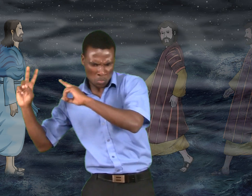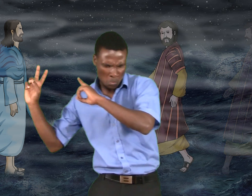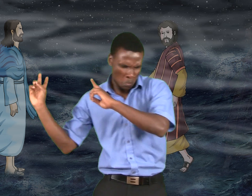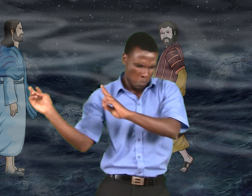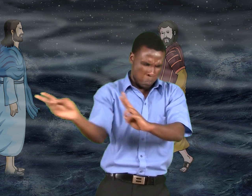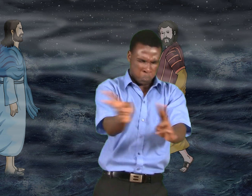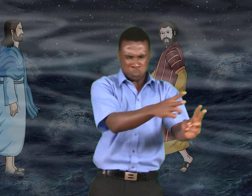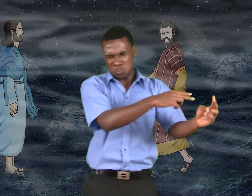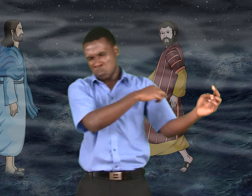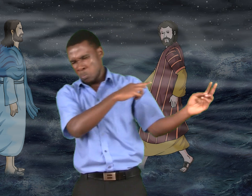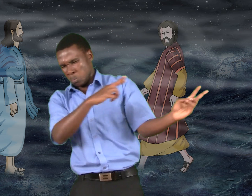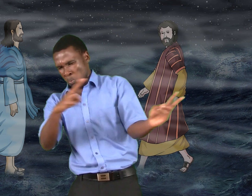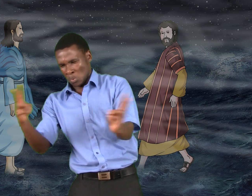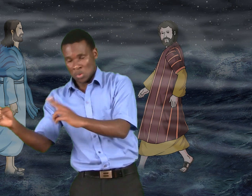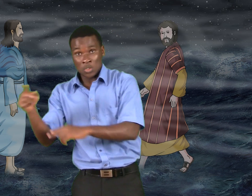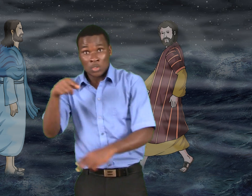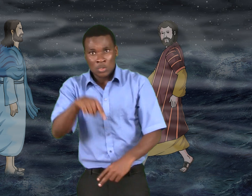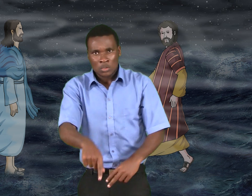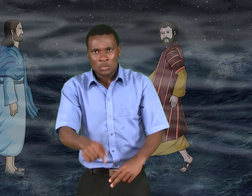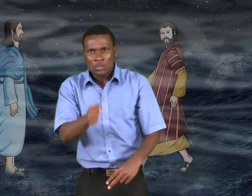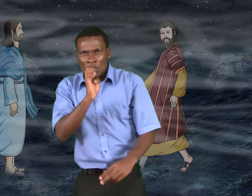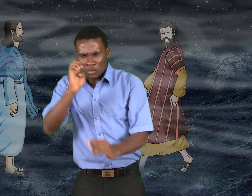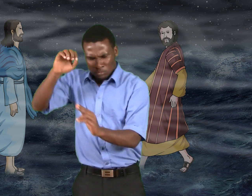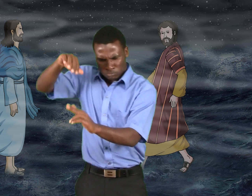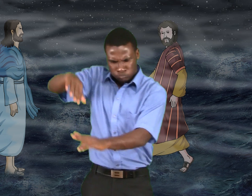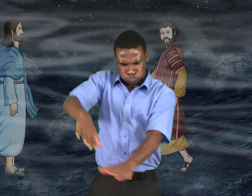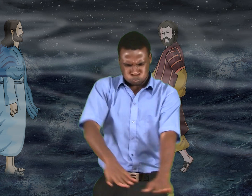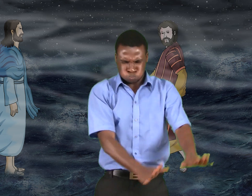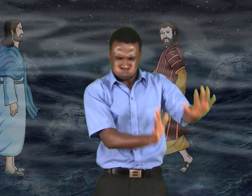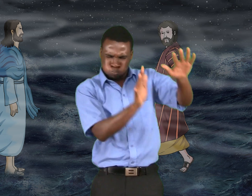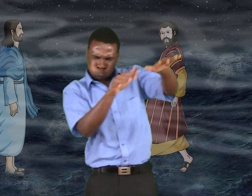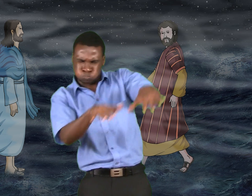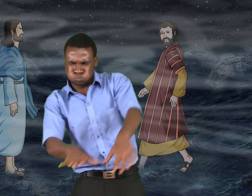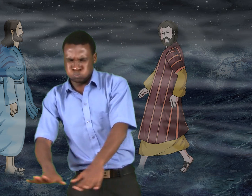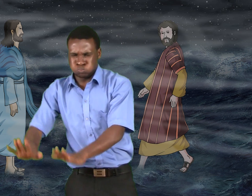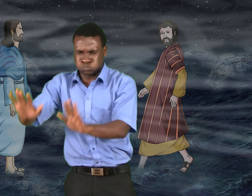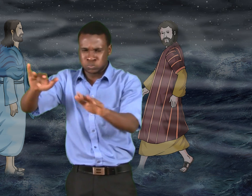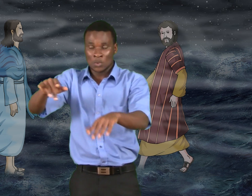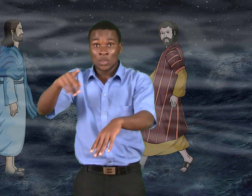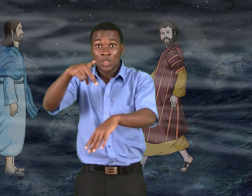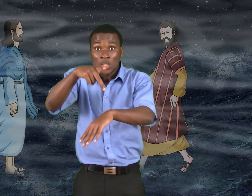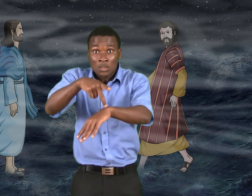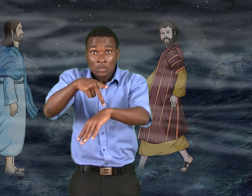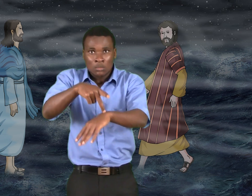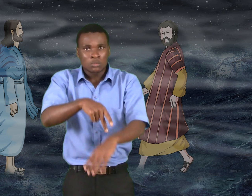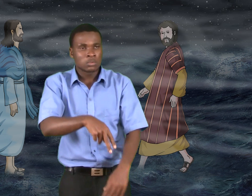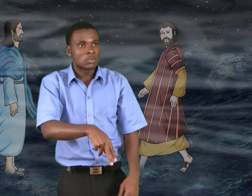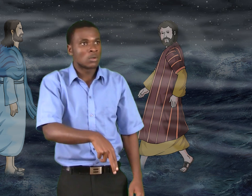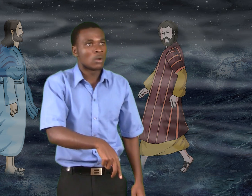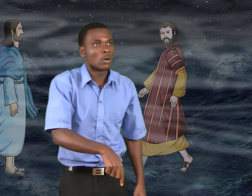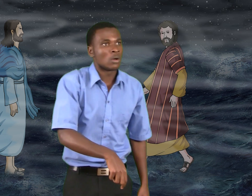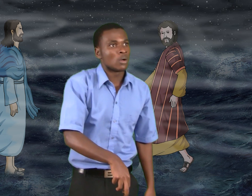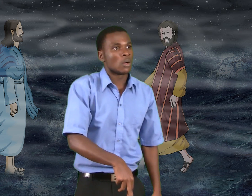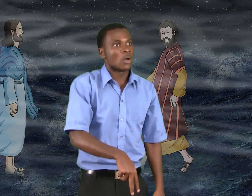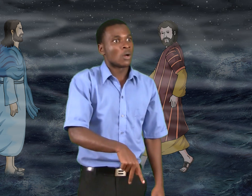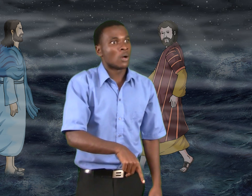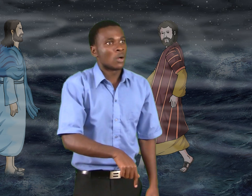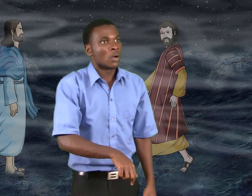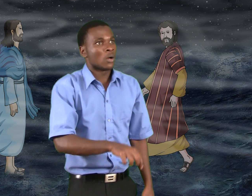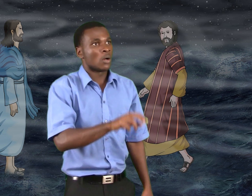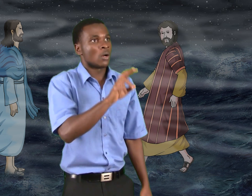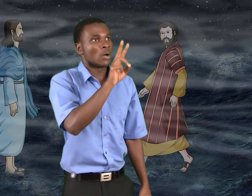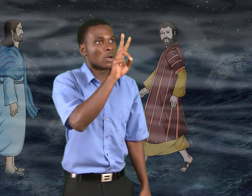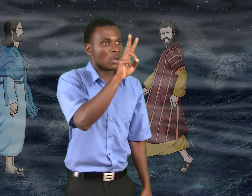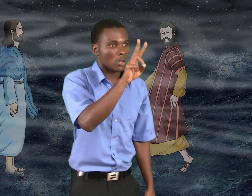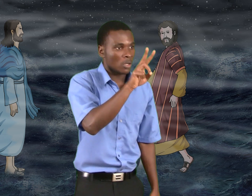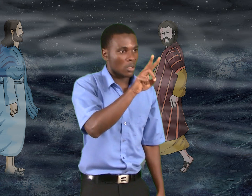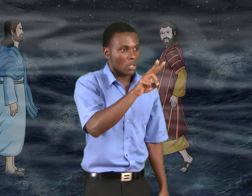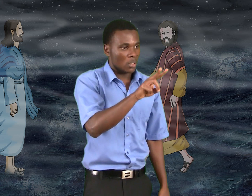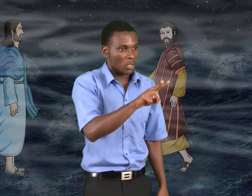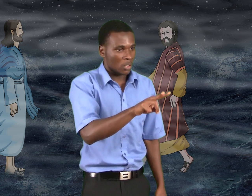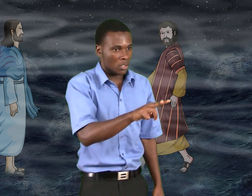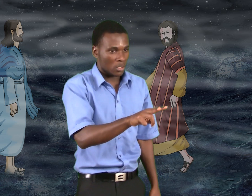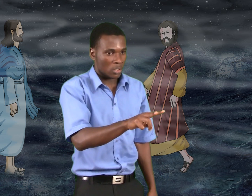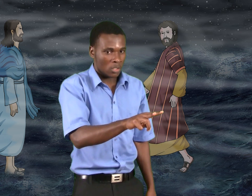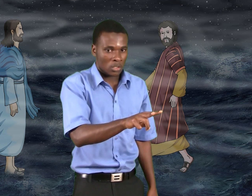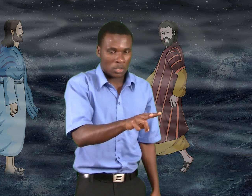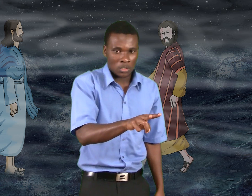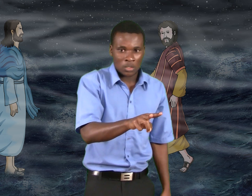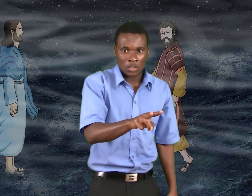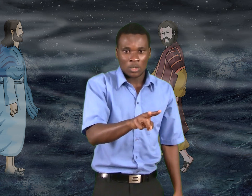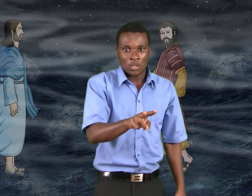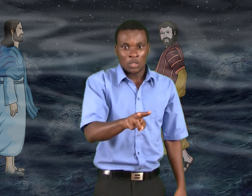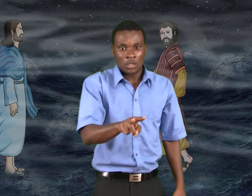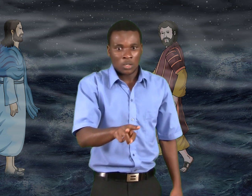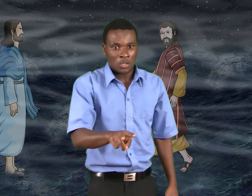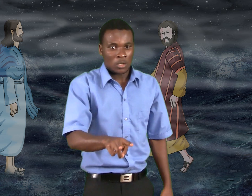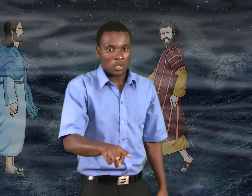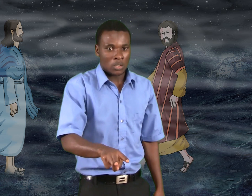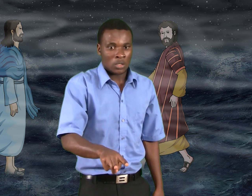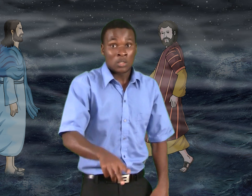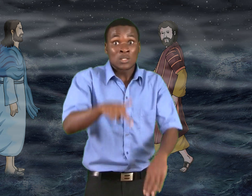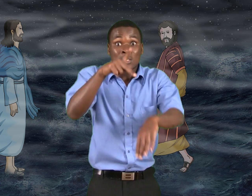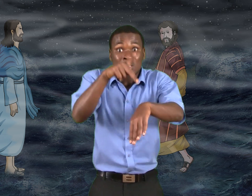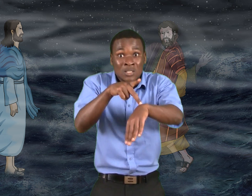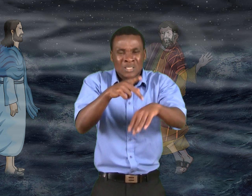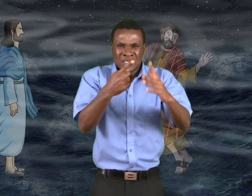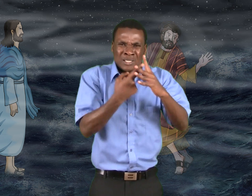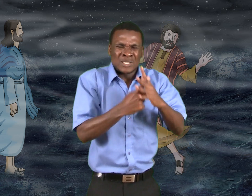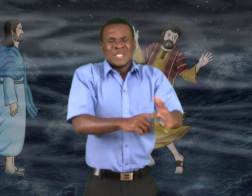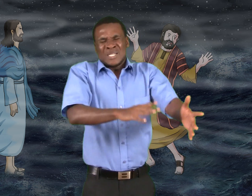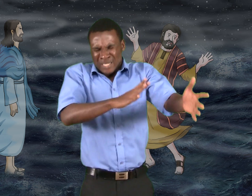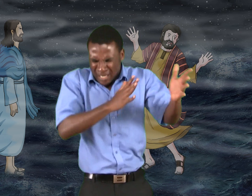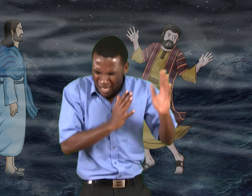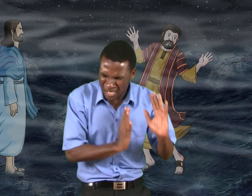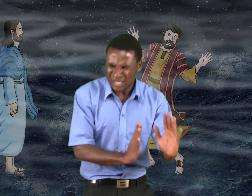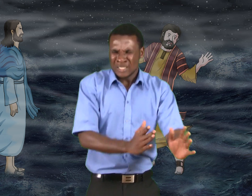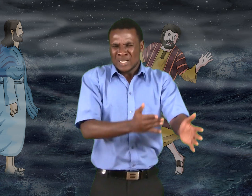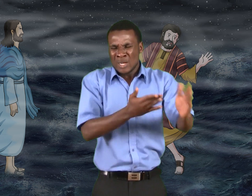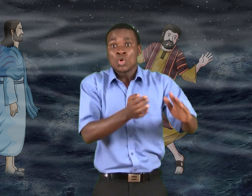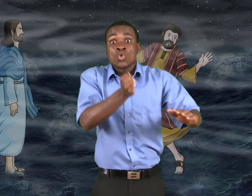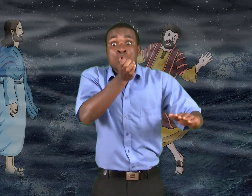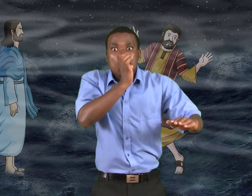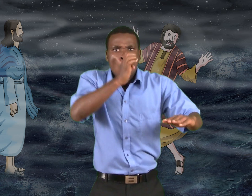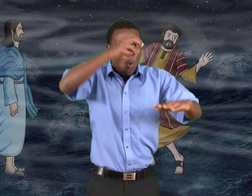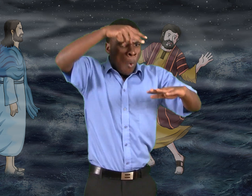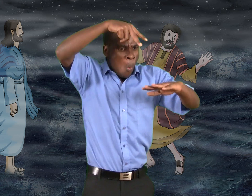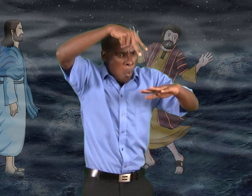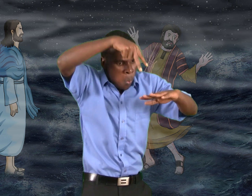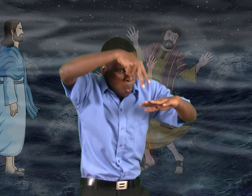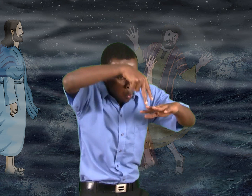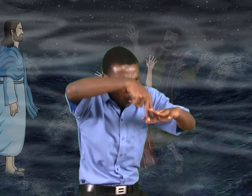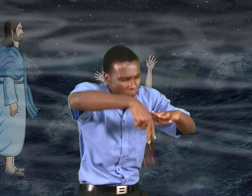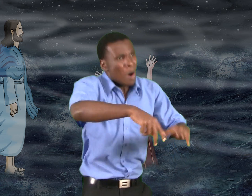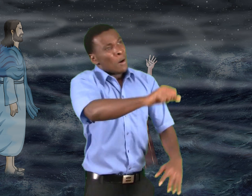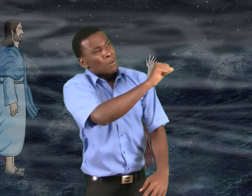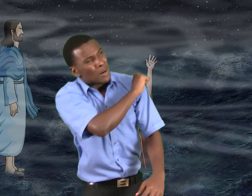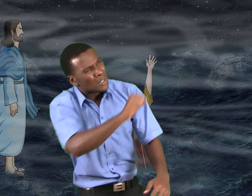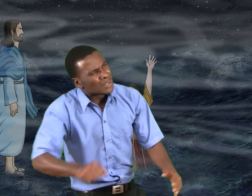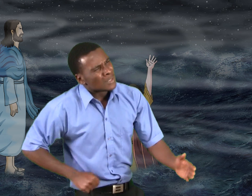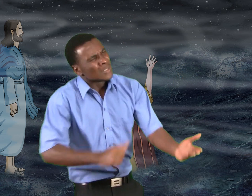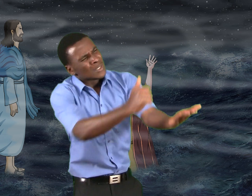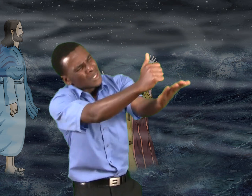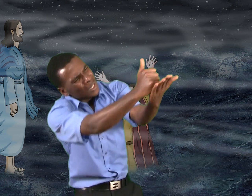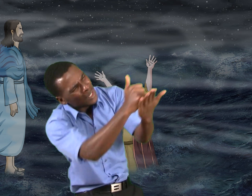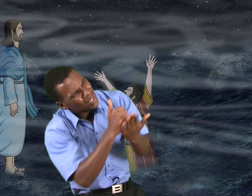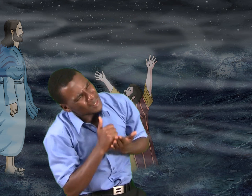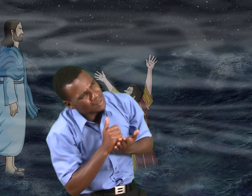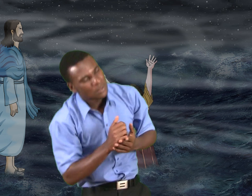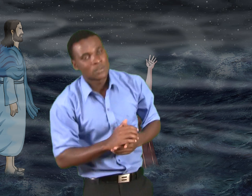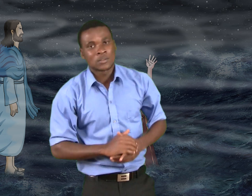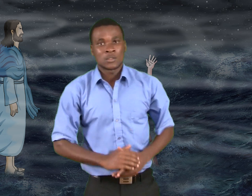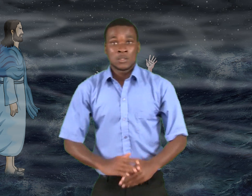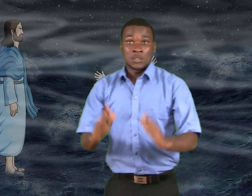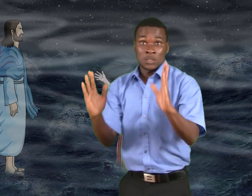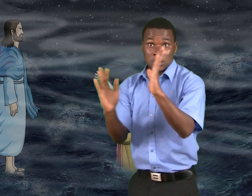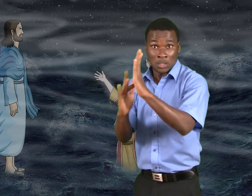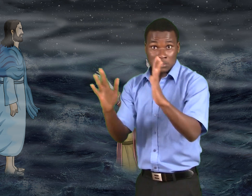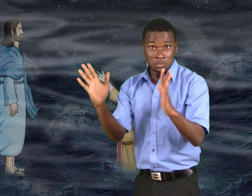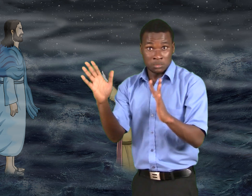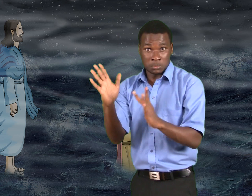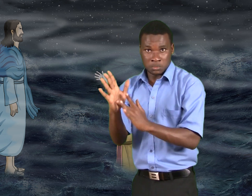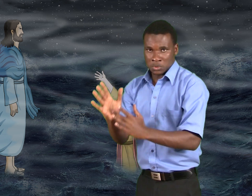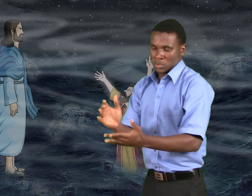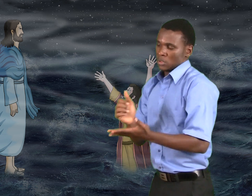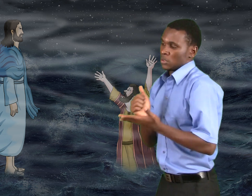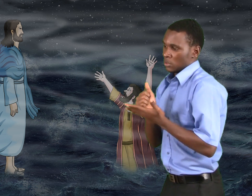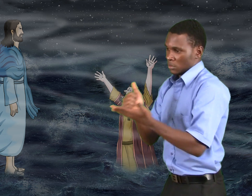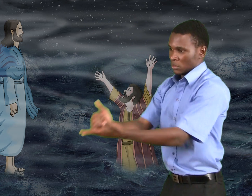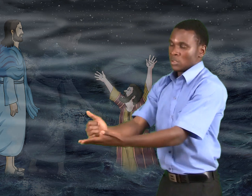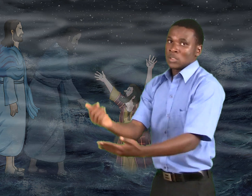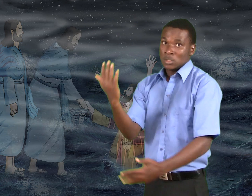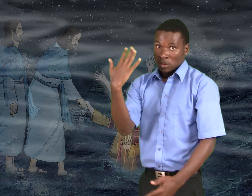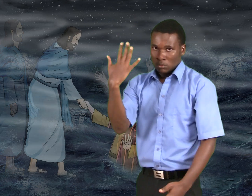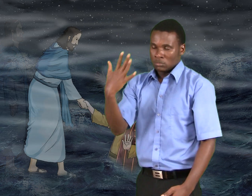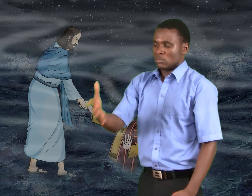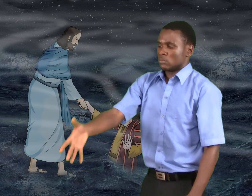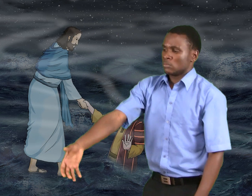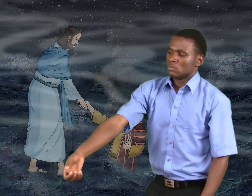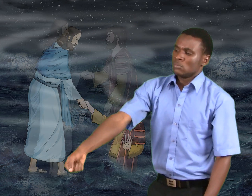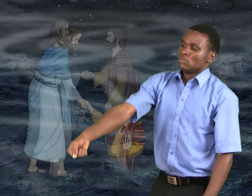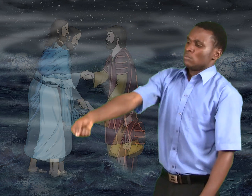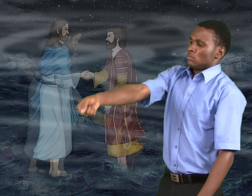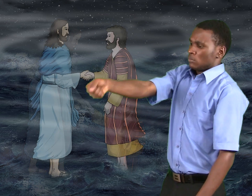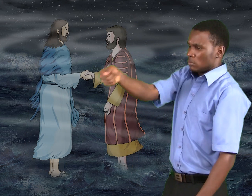But when he saw the strength of the wind, he was afraid, and beginning to sink, cried out, “Lord, save me!”